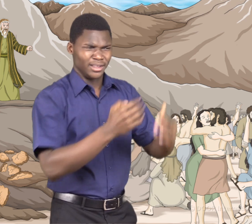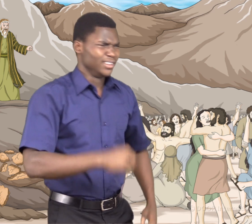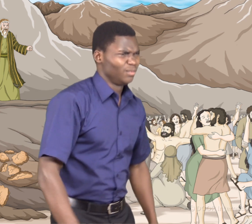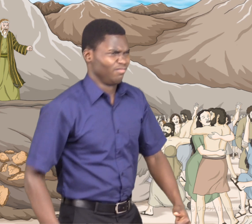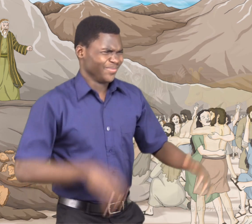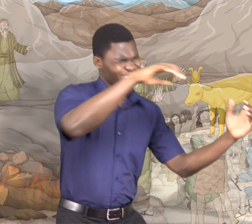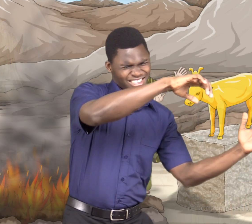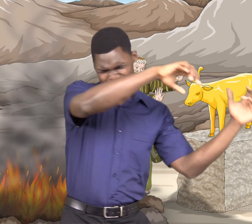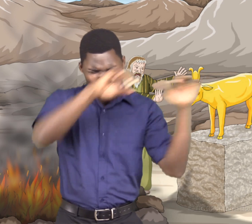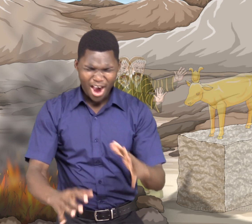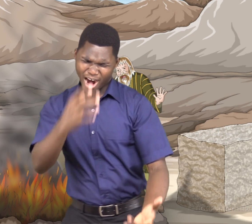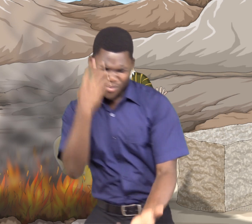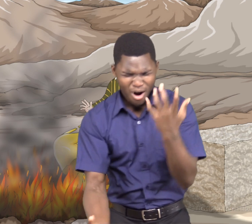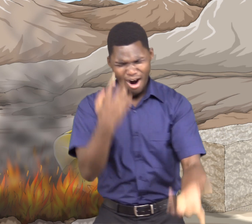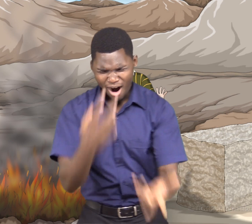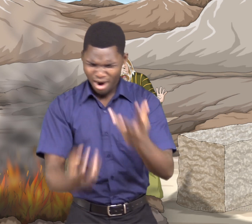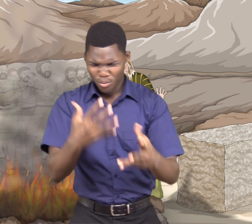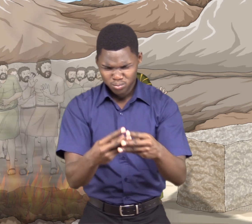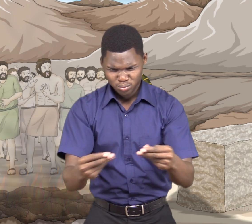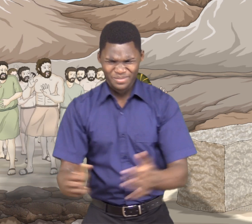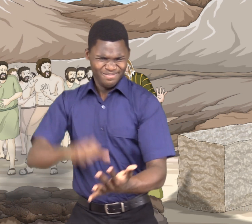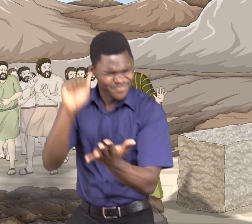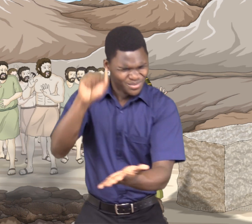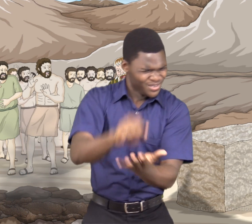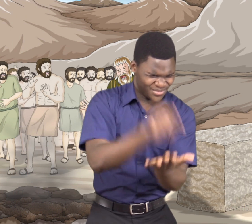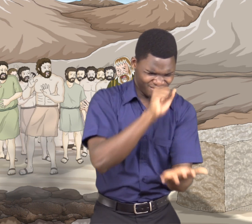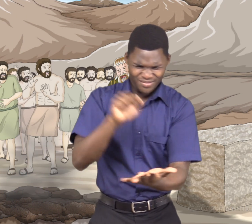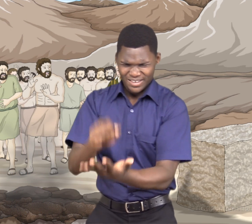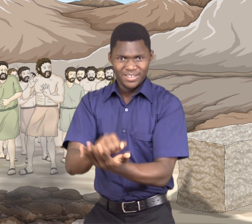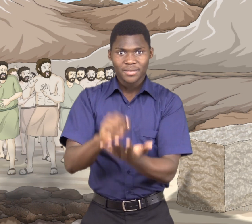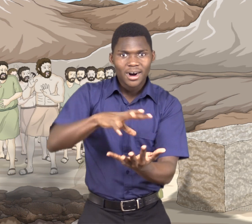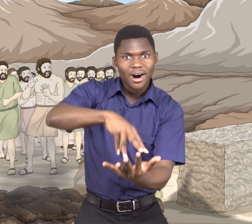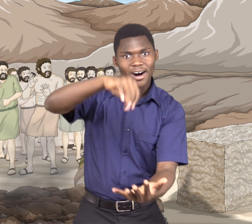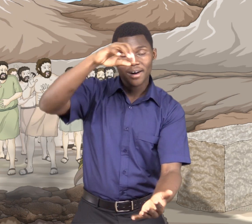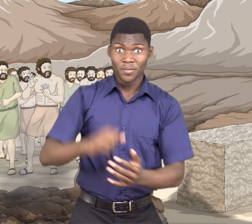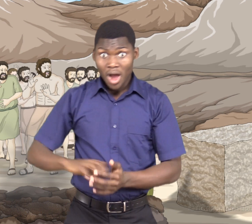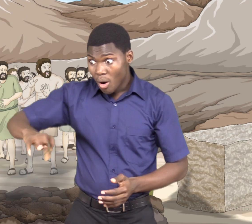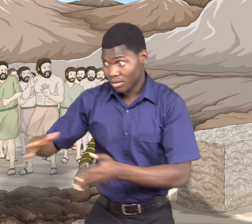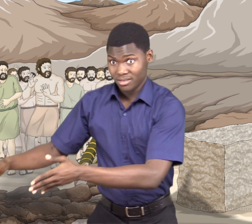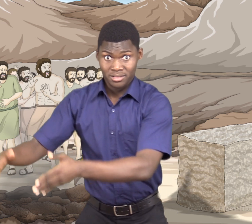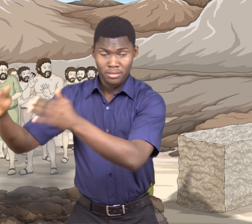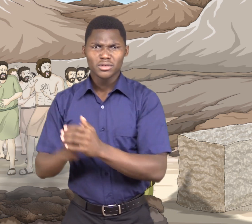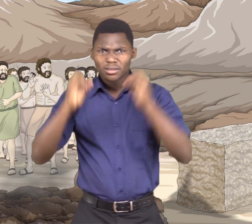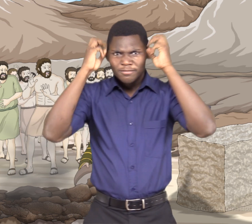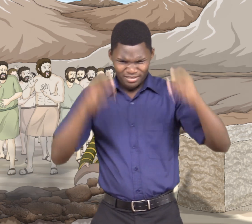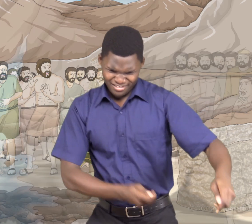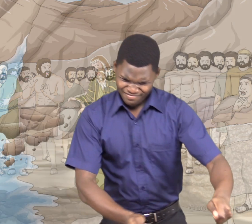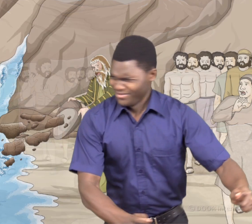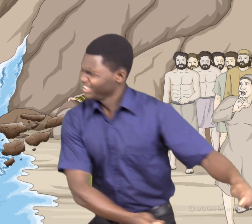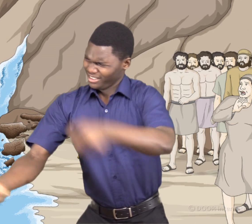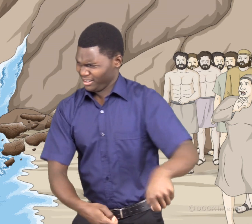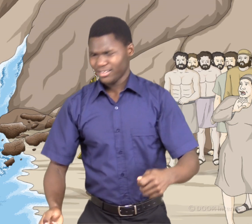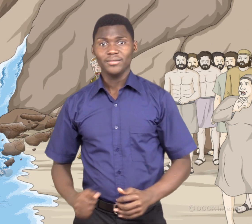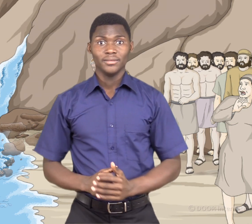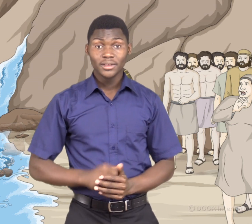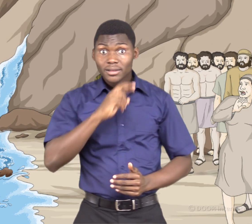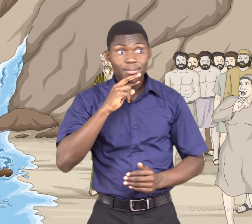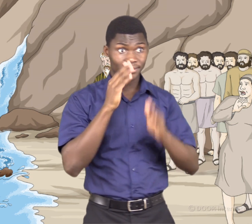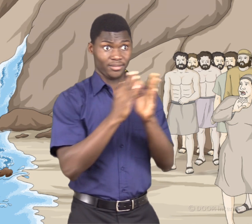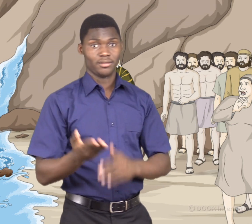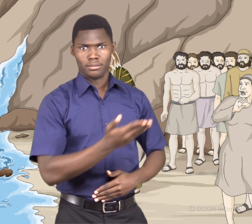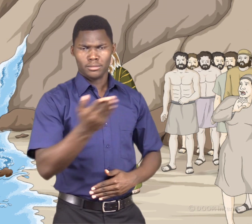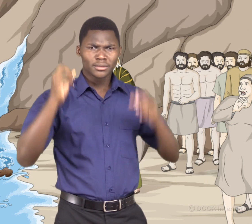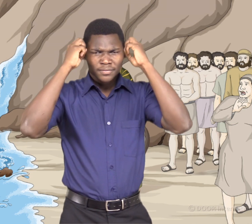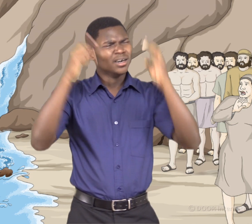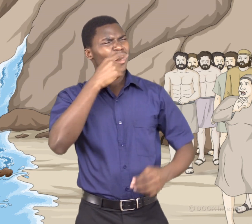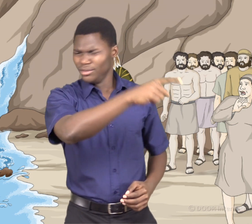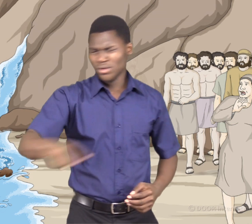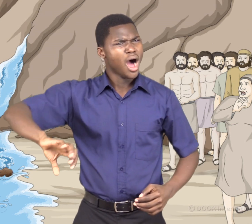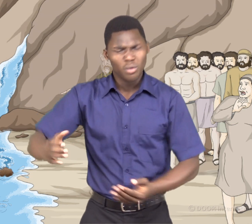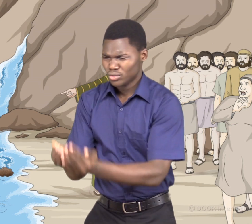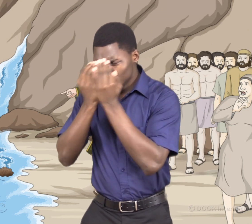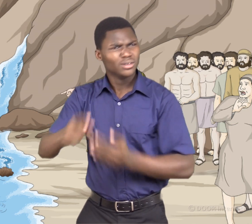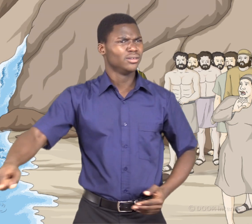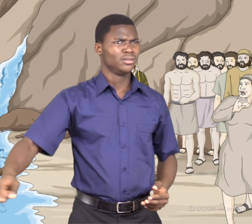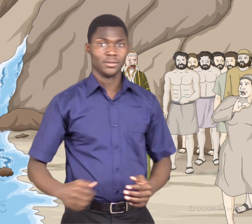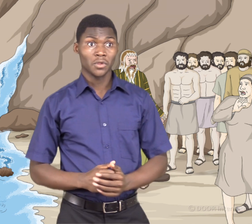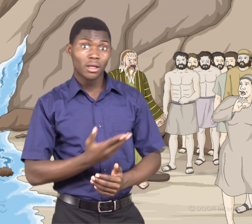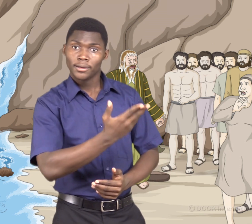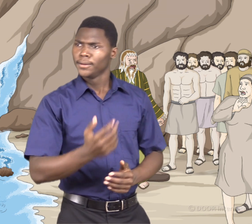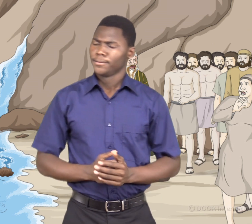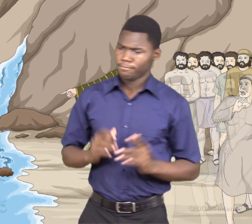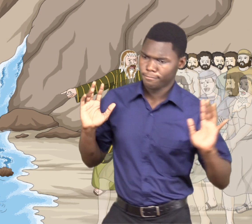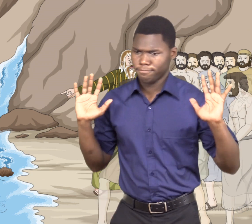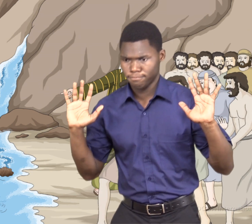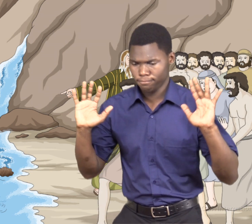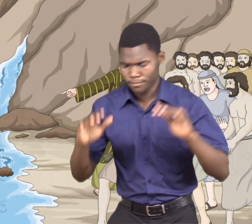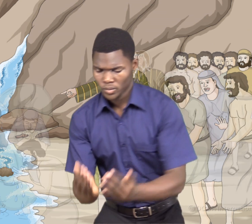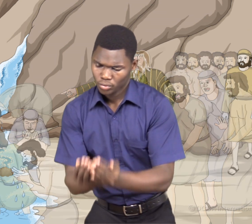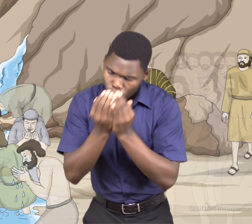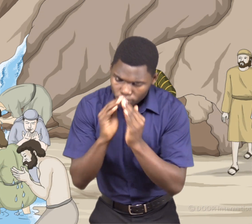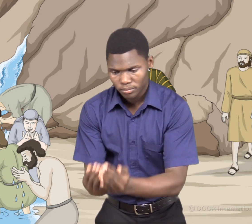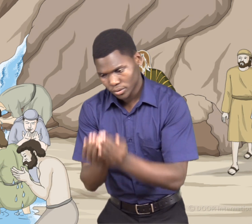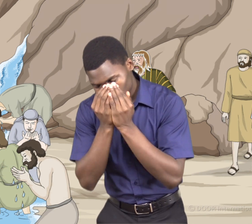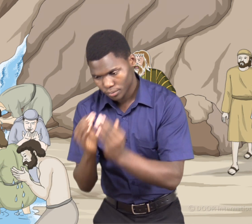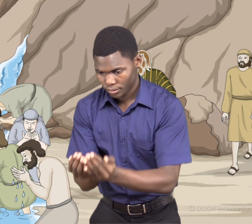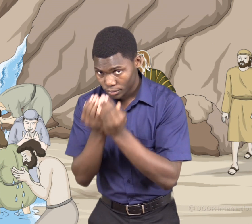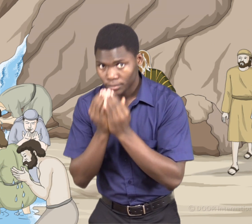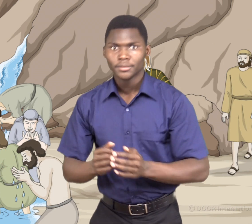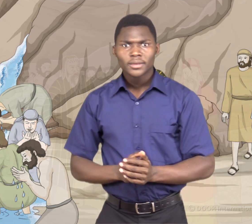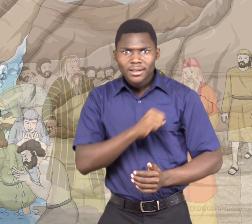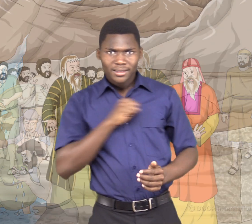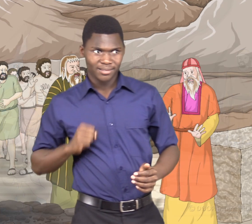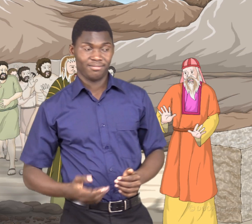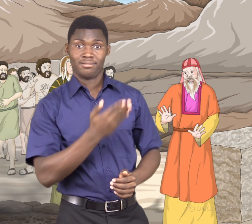Then he took the calf they had made, burned it in the fire, ground it to powder, and scattered the powder over the face of the water. Then he forced the Israelites to drink it.